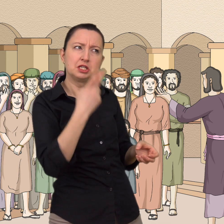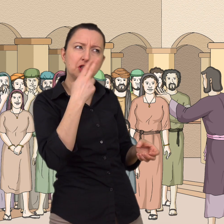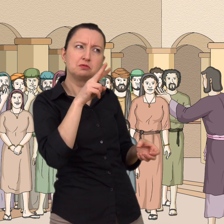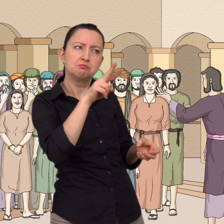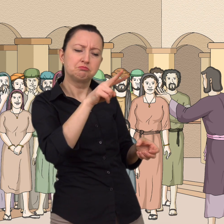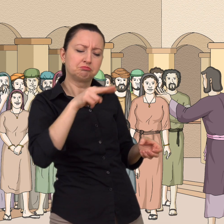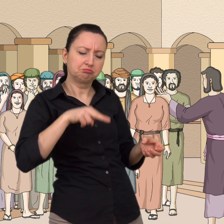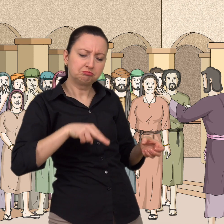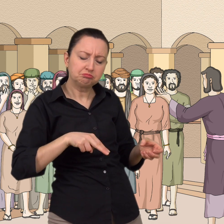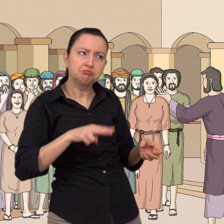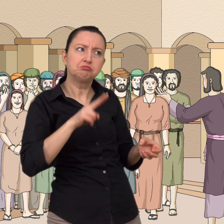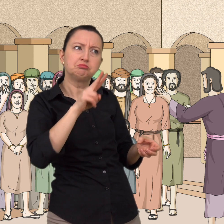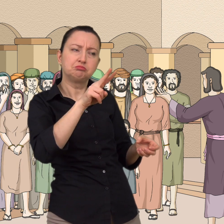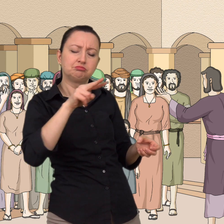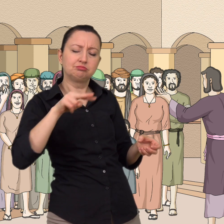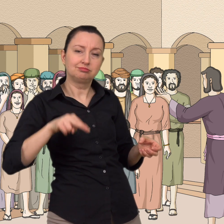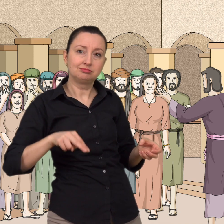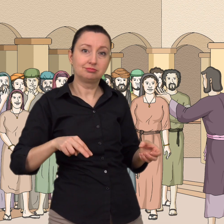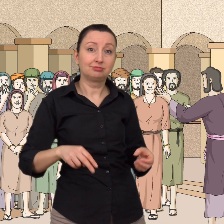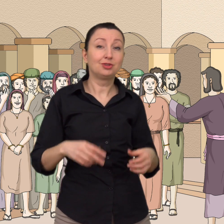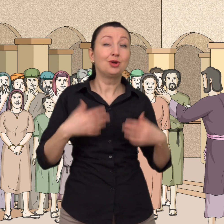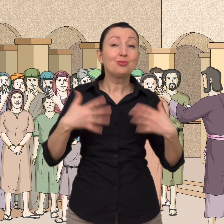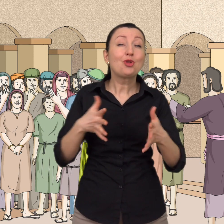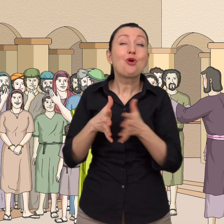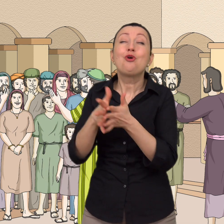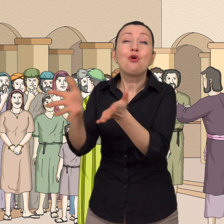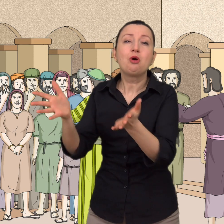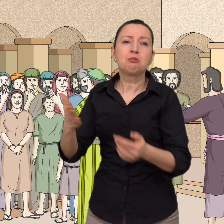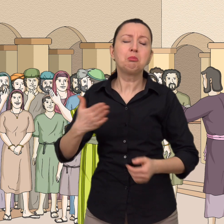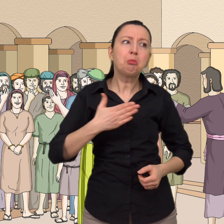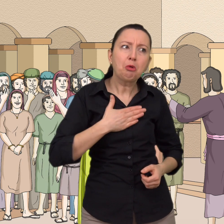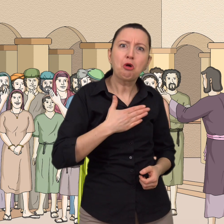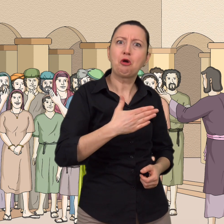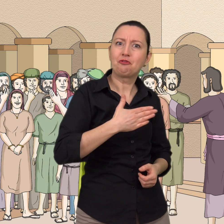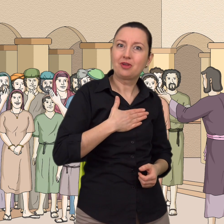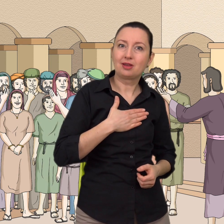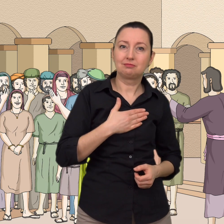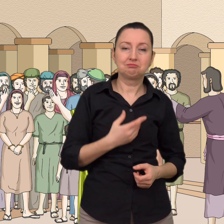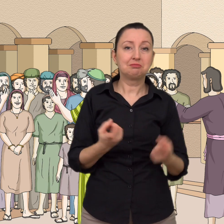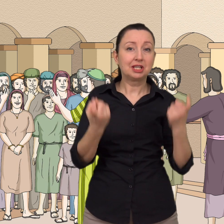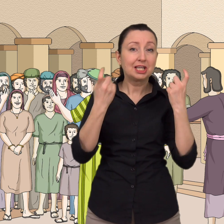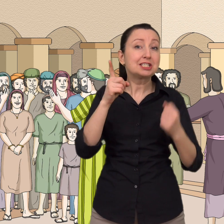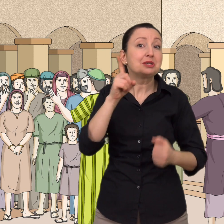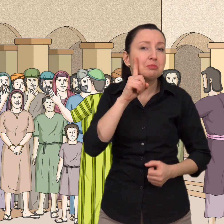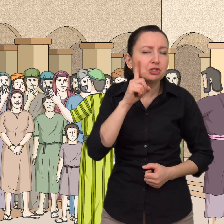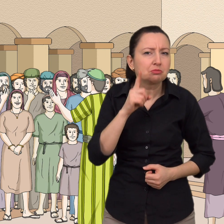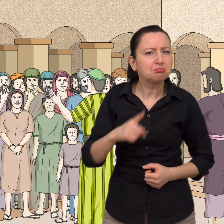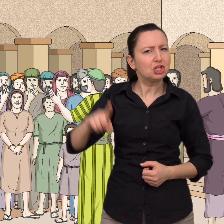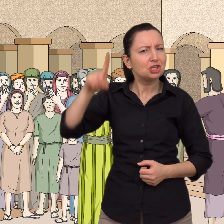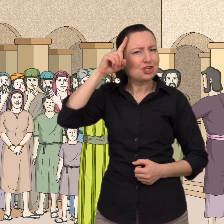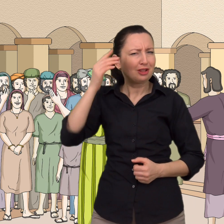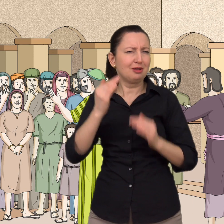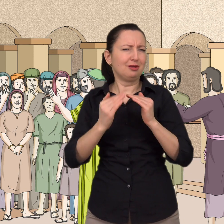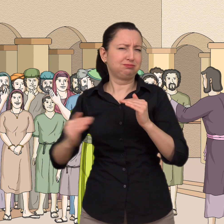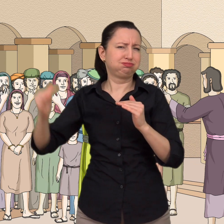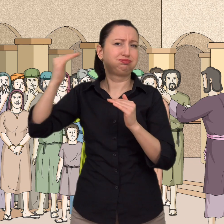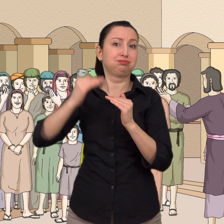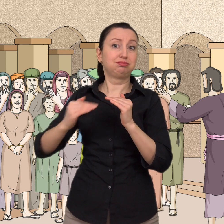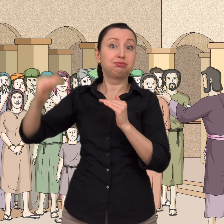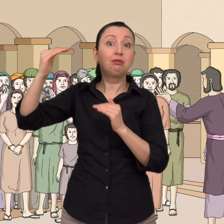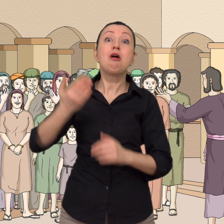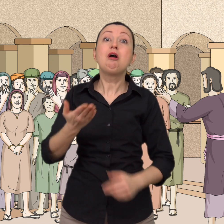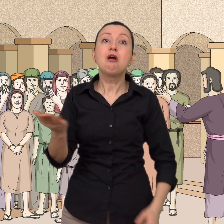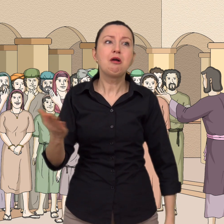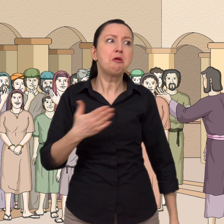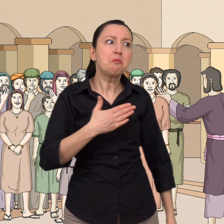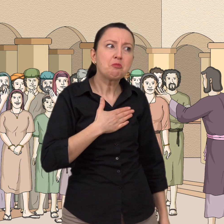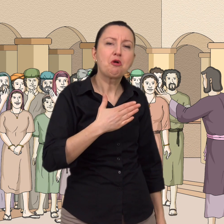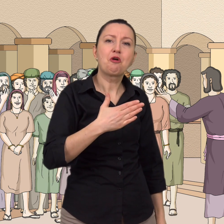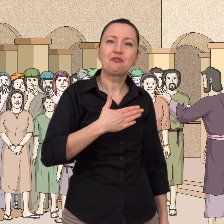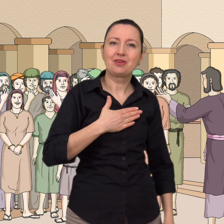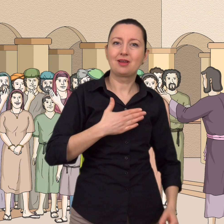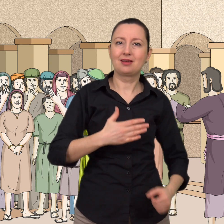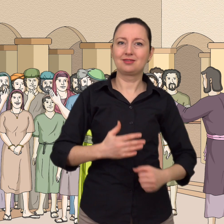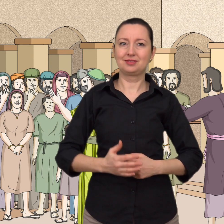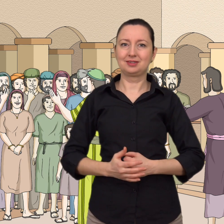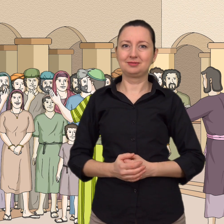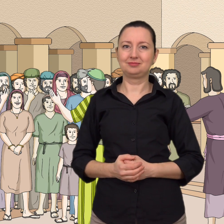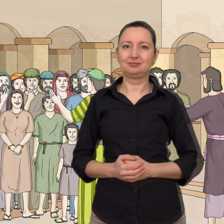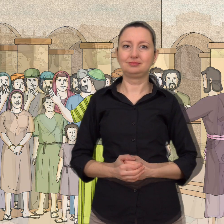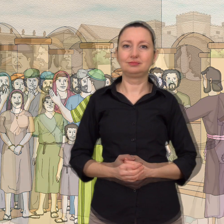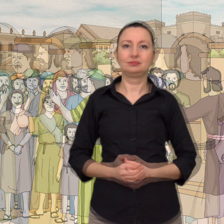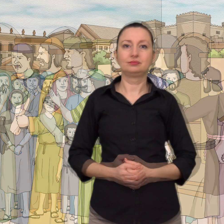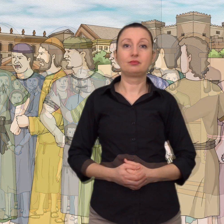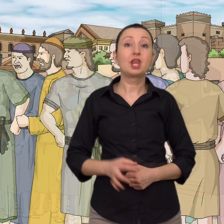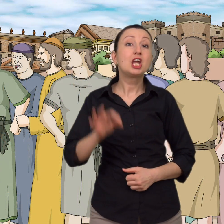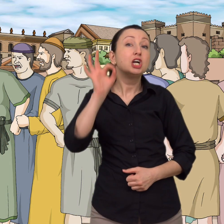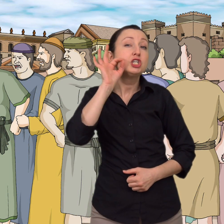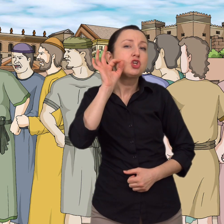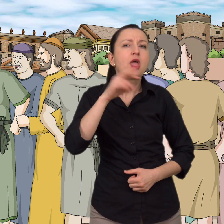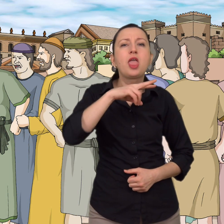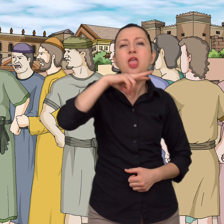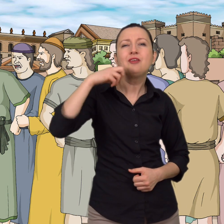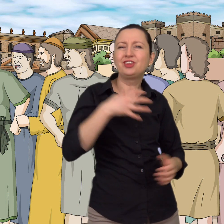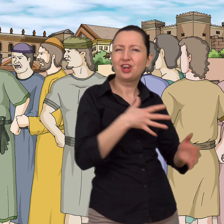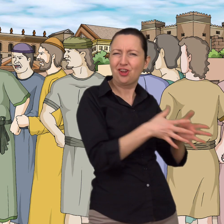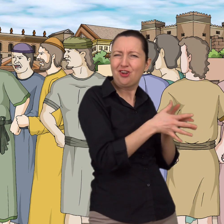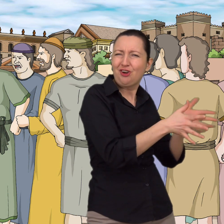As a result, many of them believed, along with quite a few prominent Greek women and men.